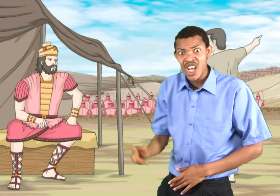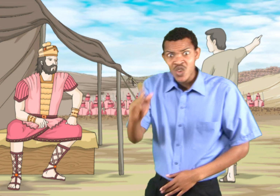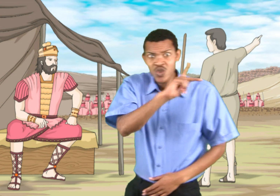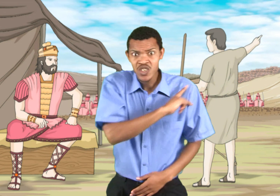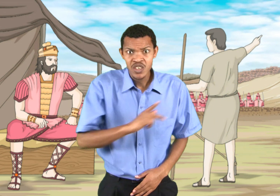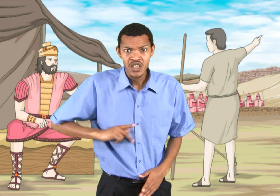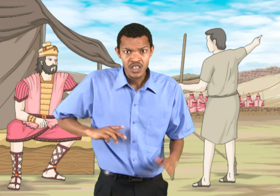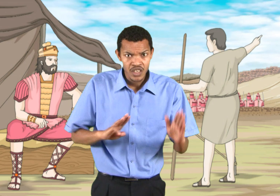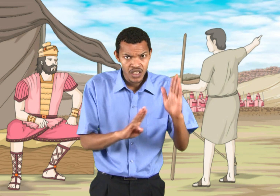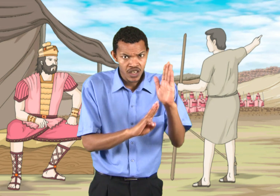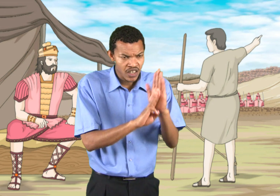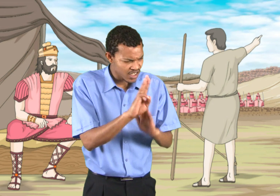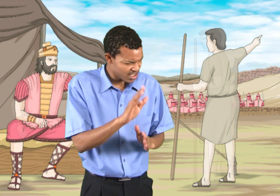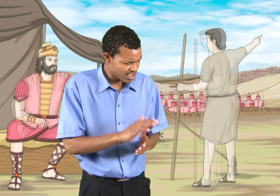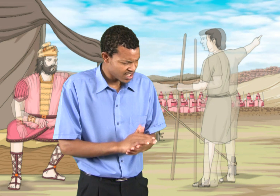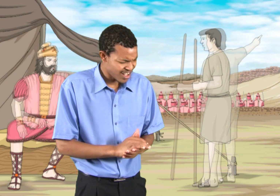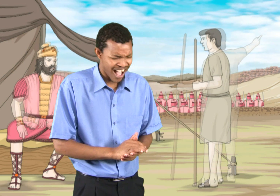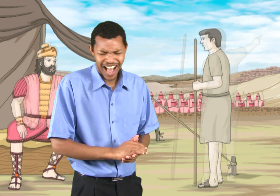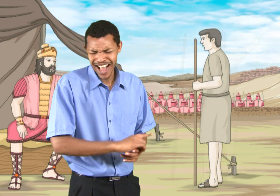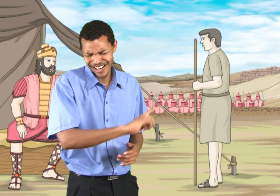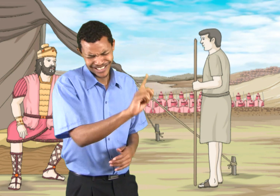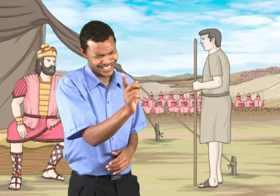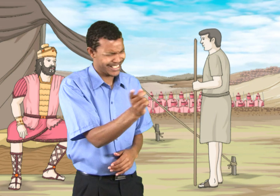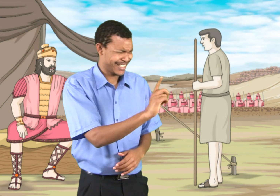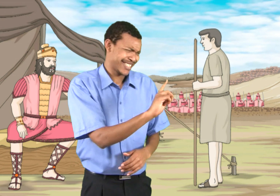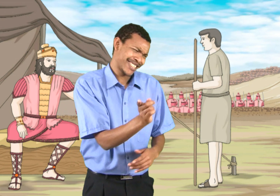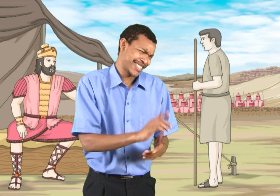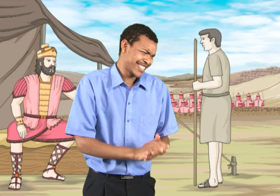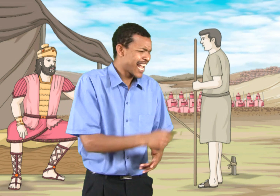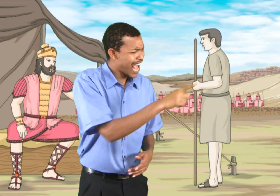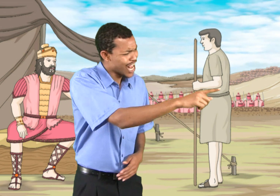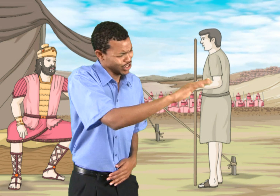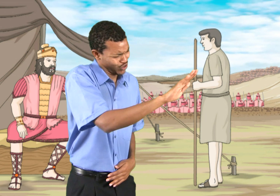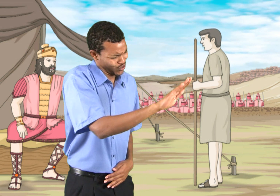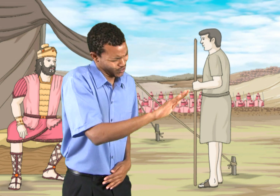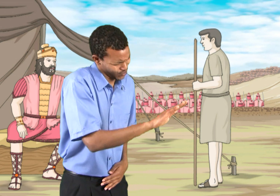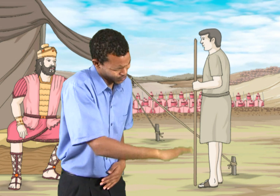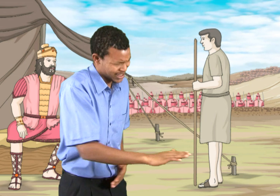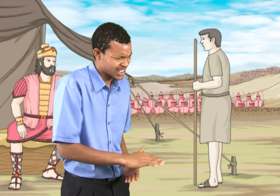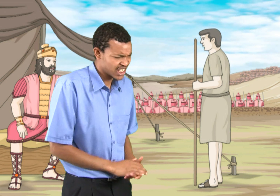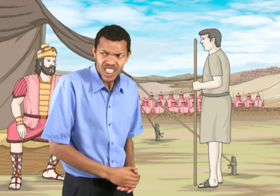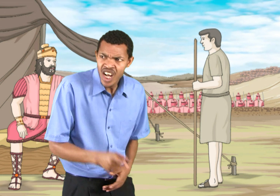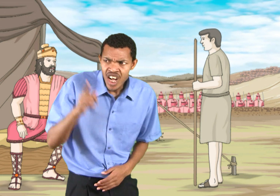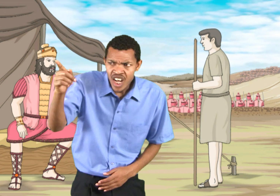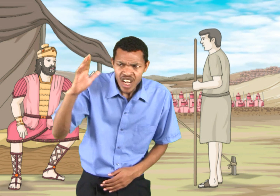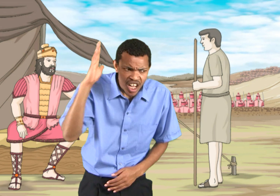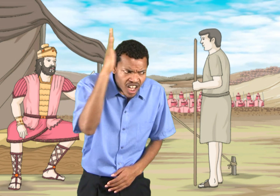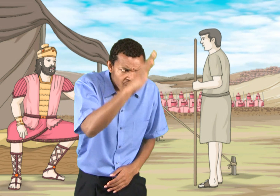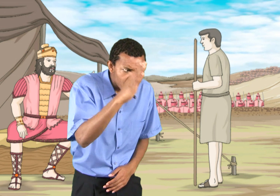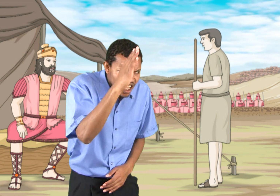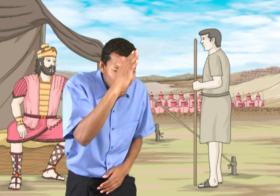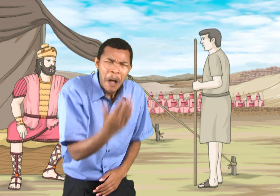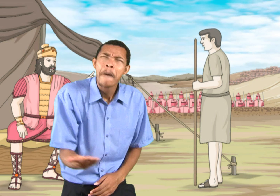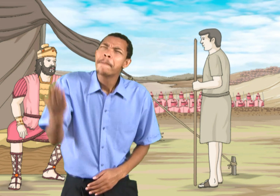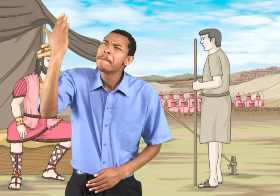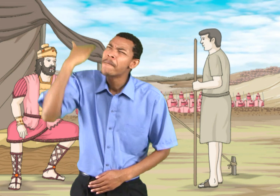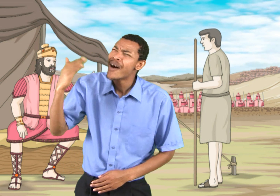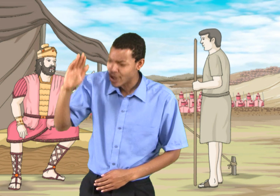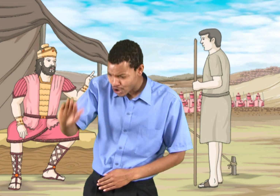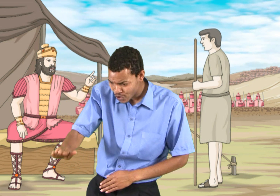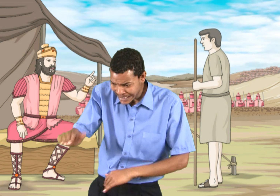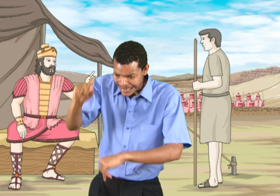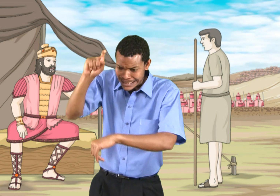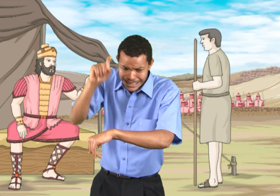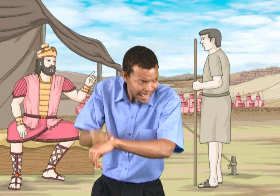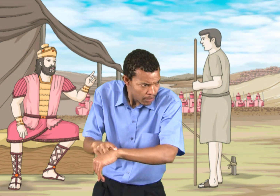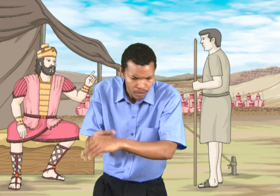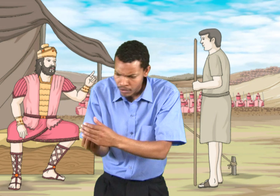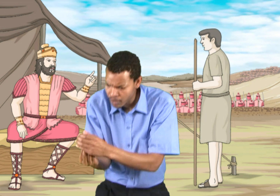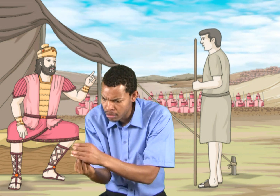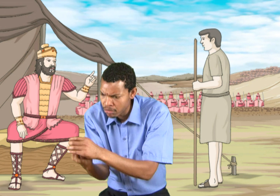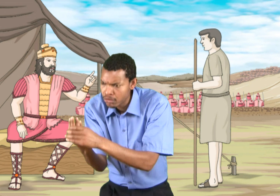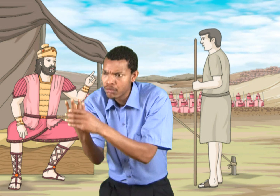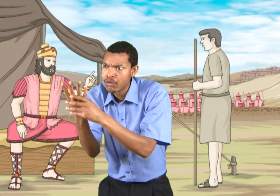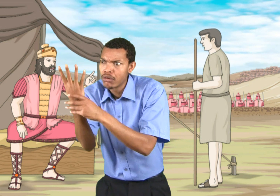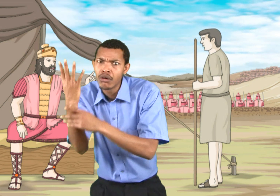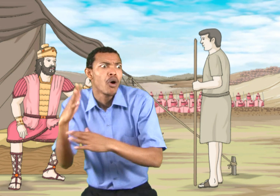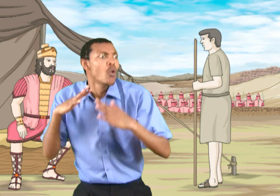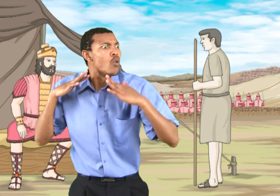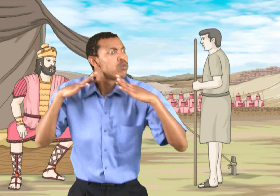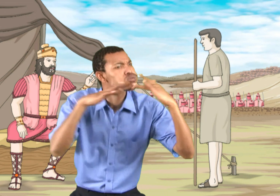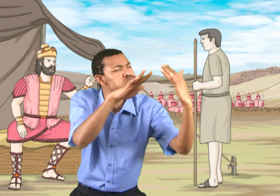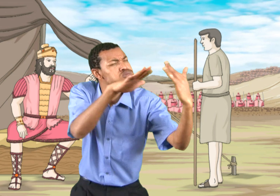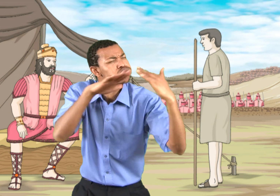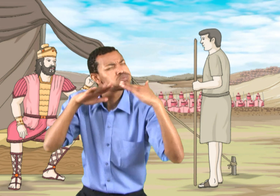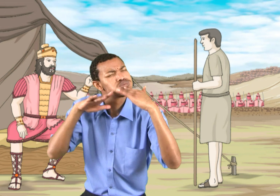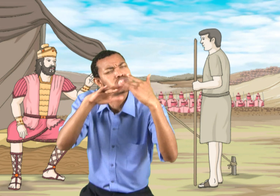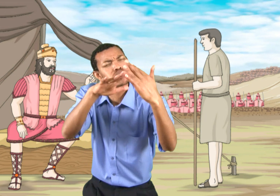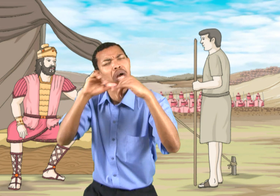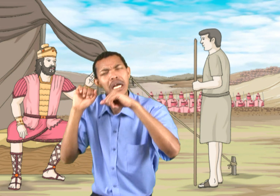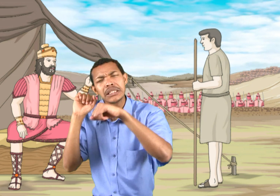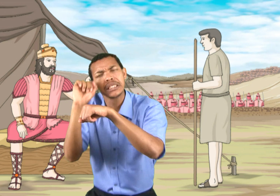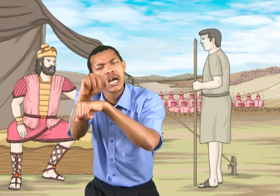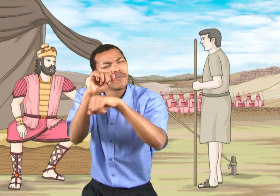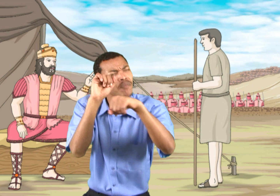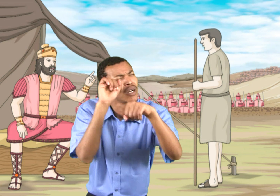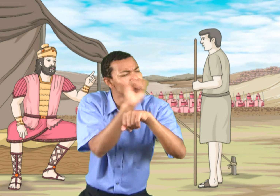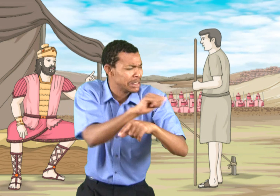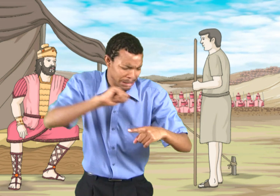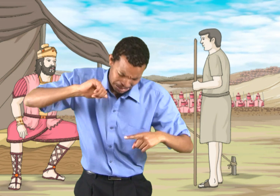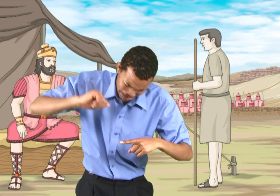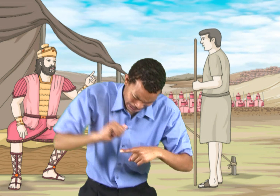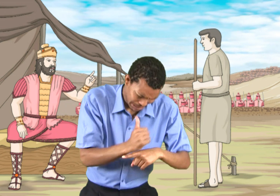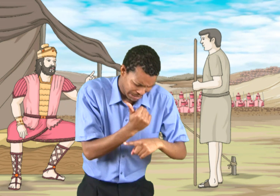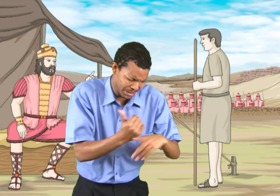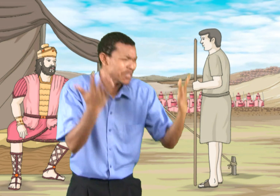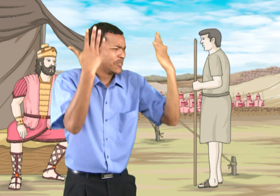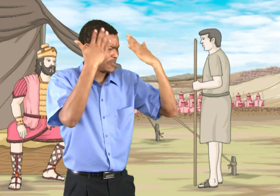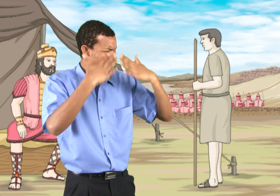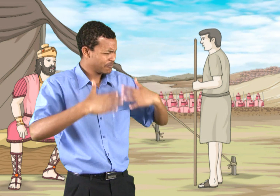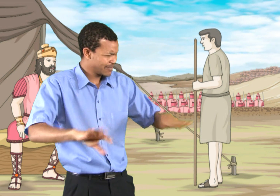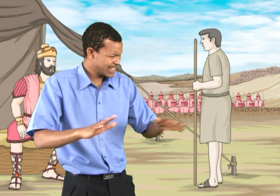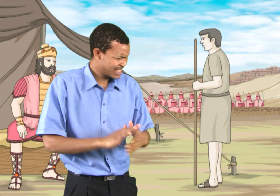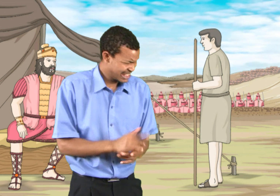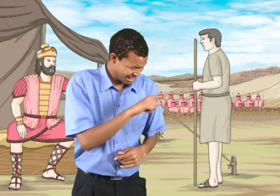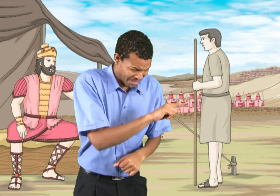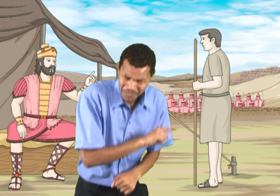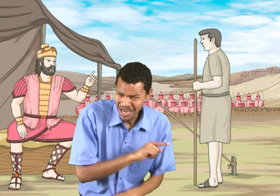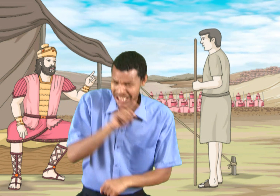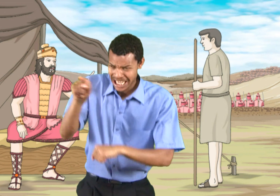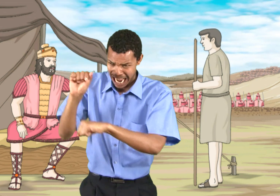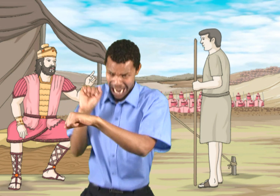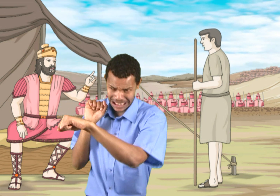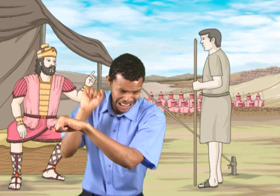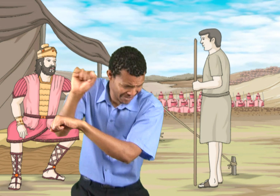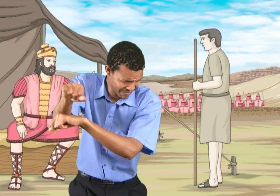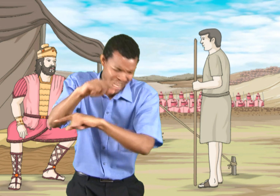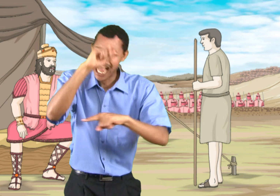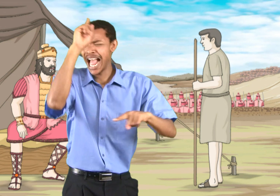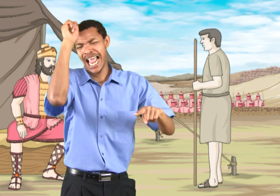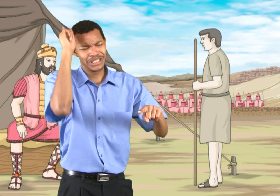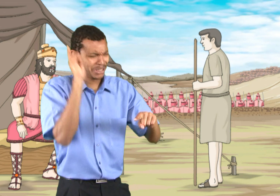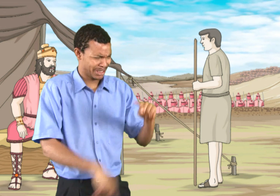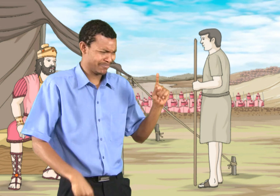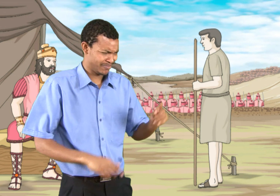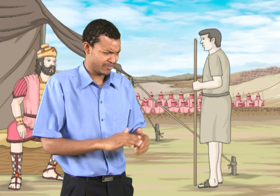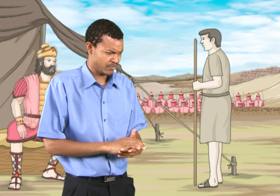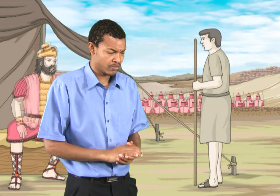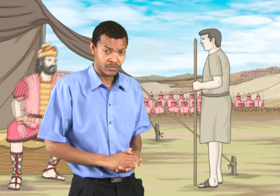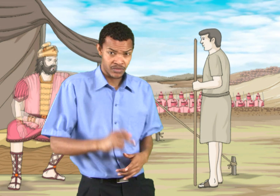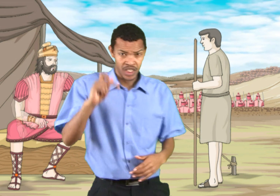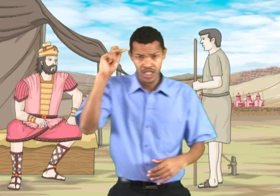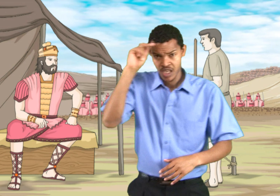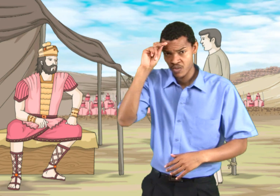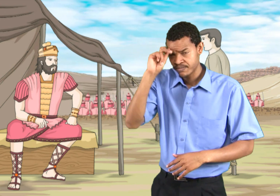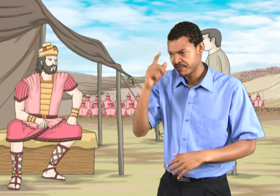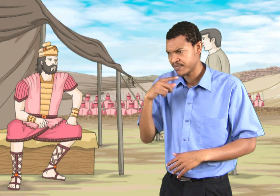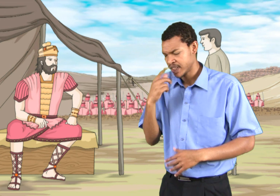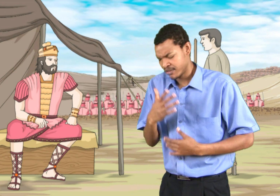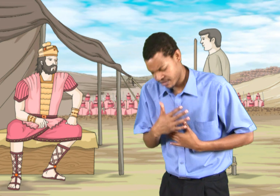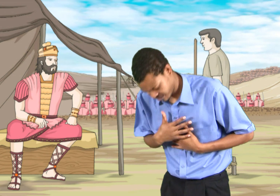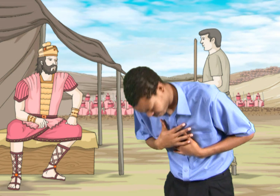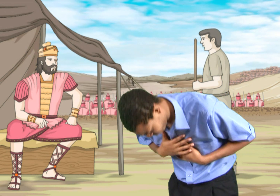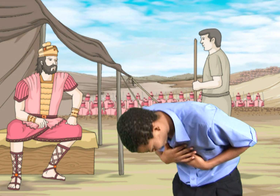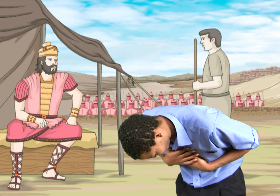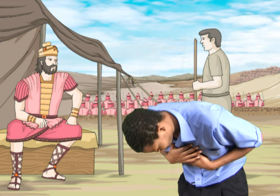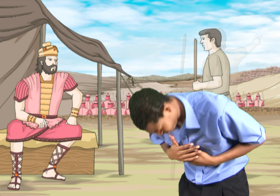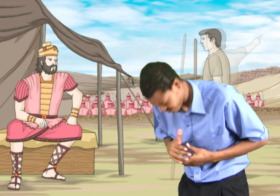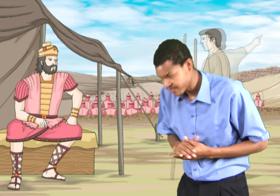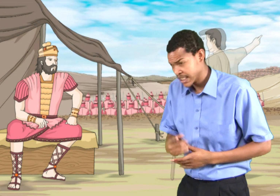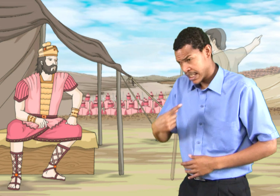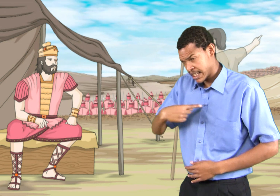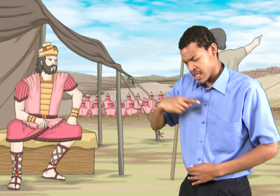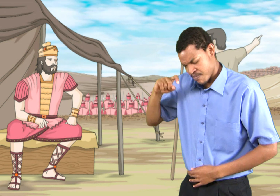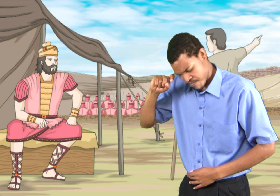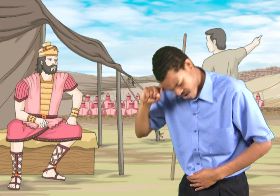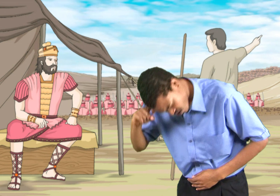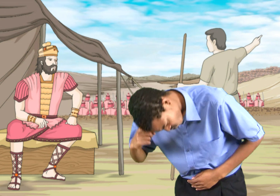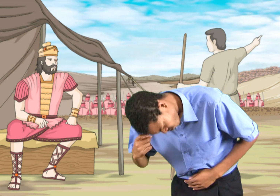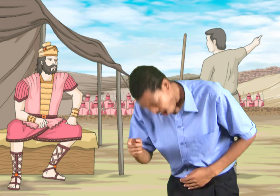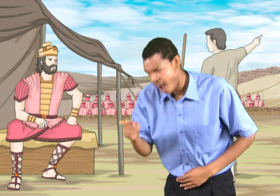But Saul replied, “You cannot go out against this Philistine to fight him.